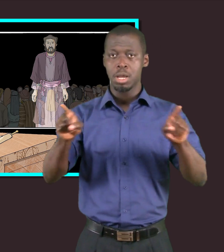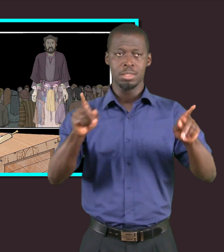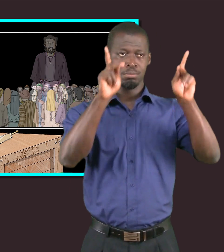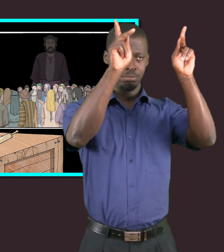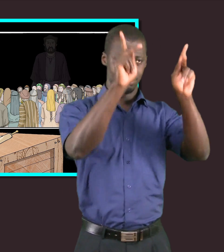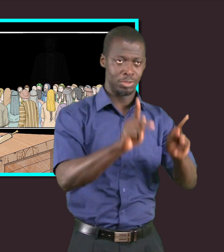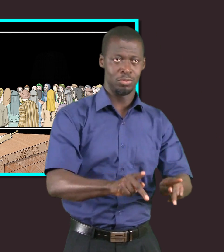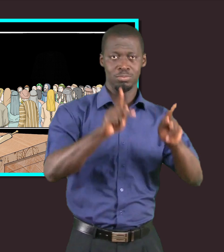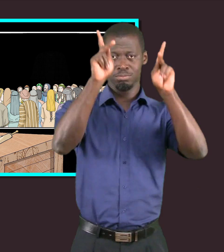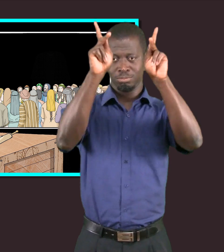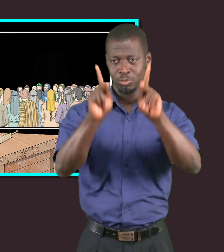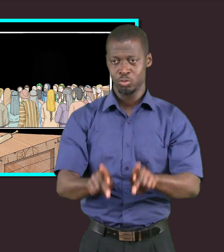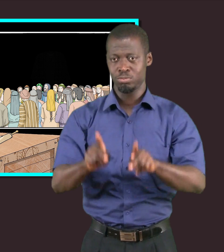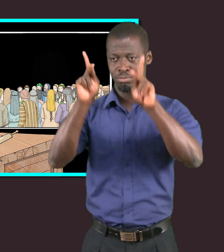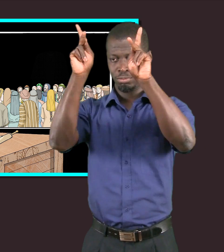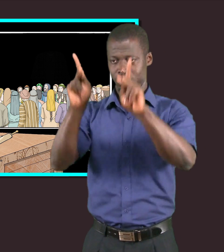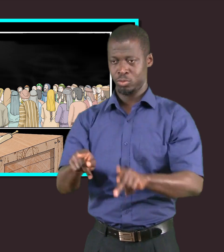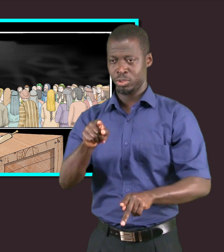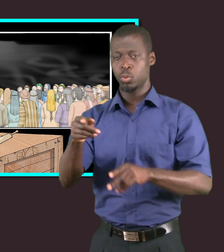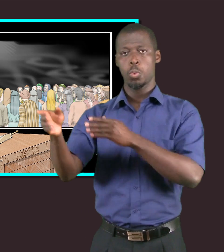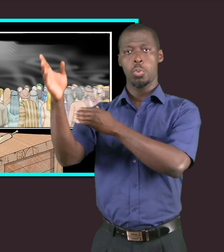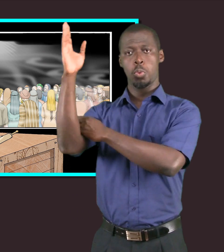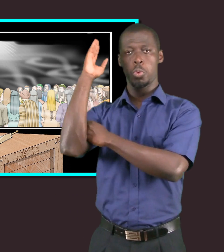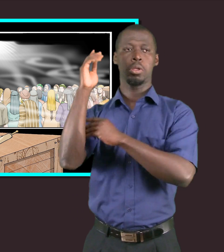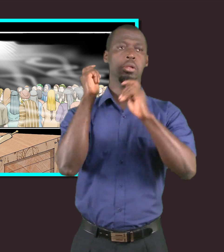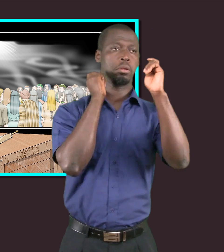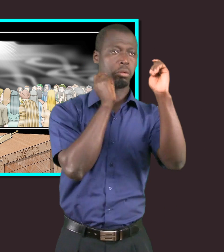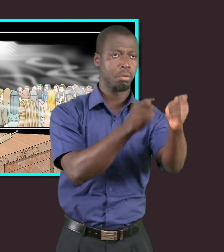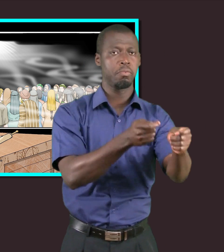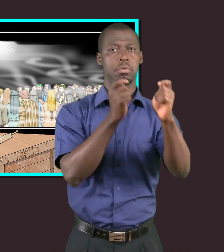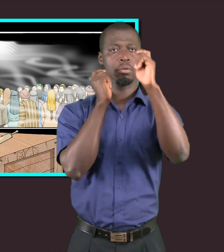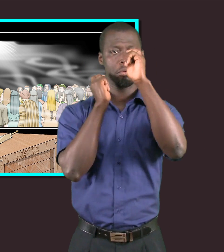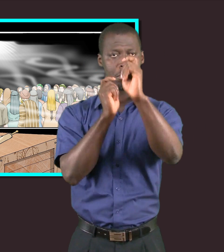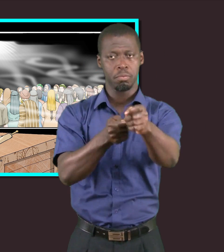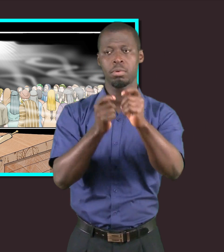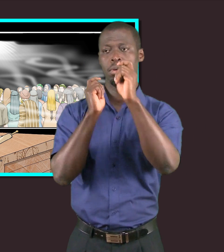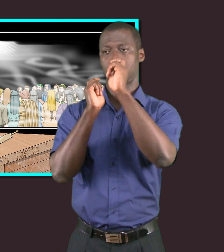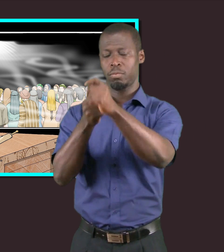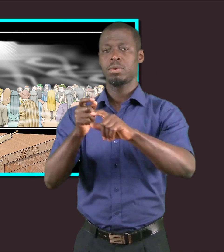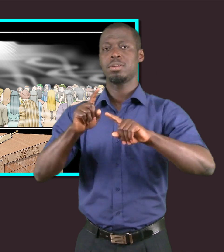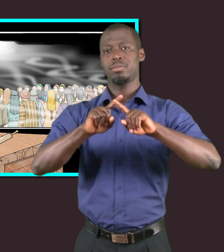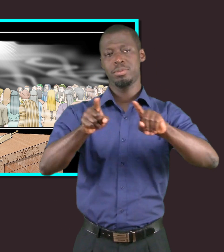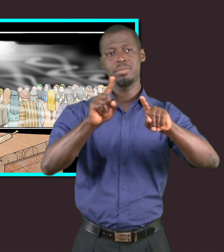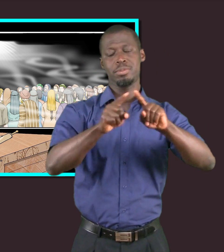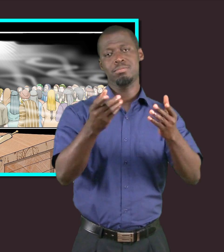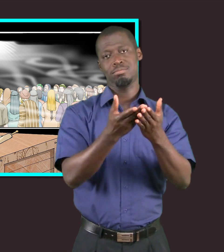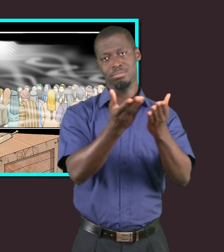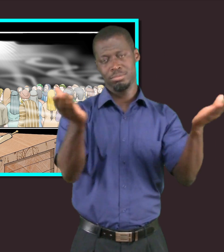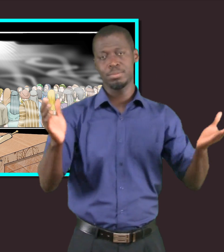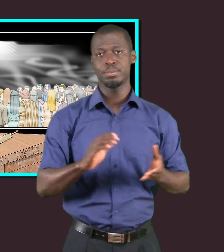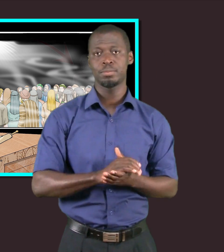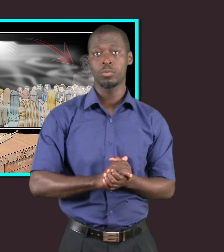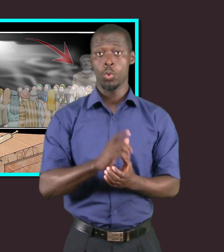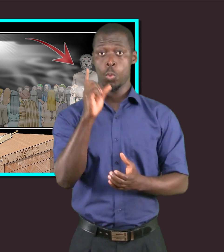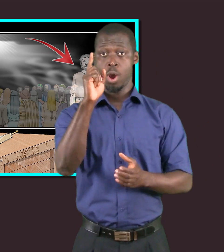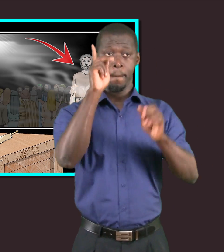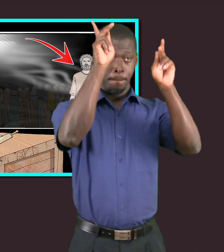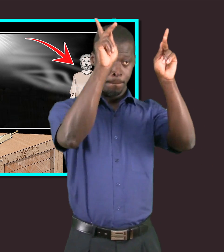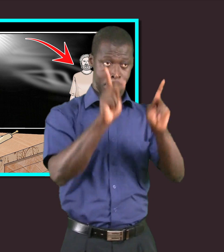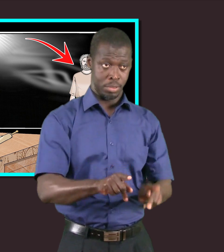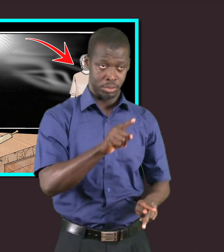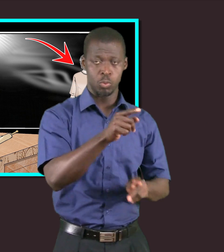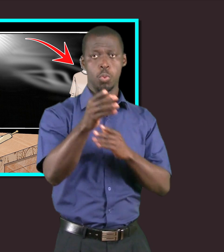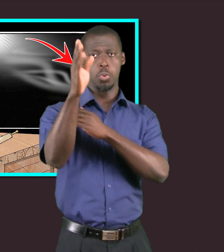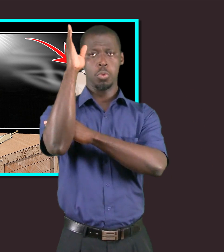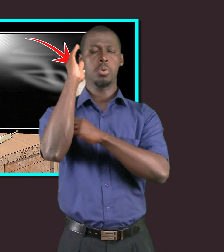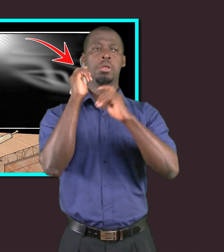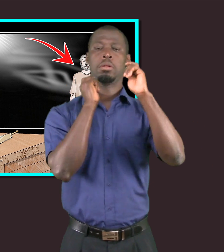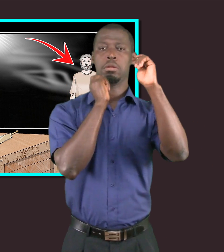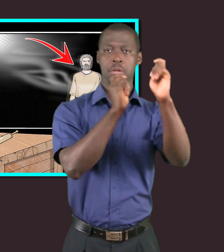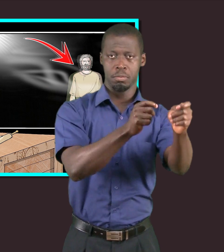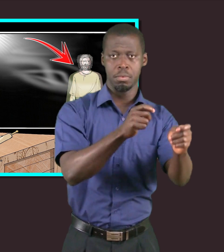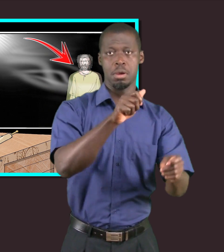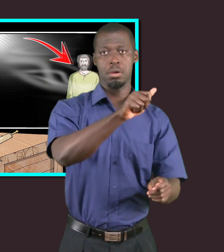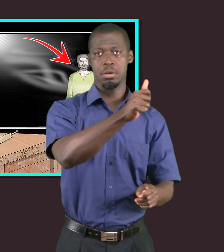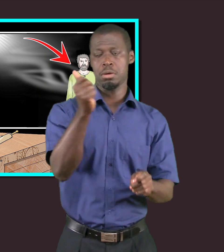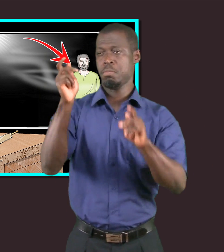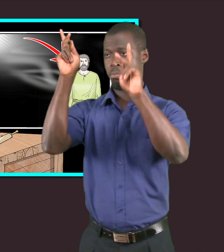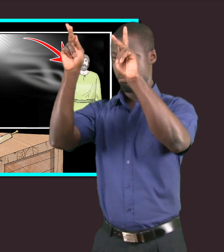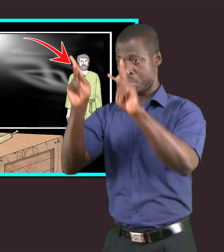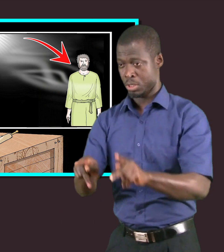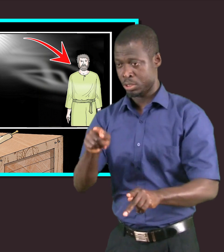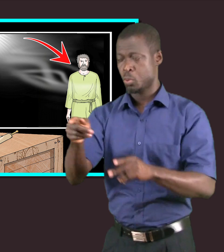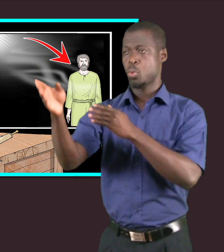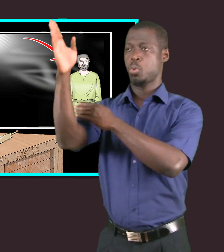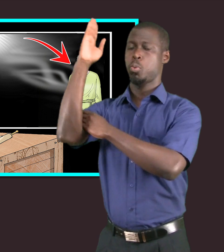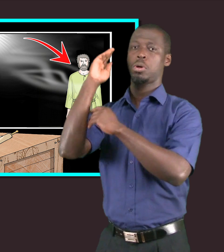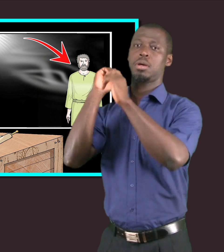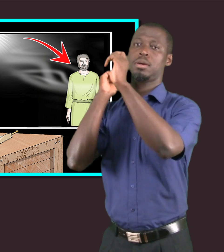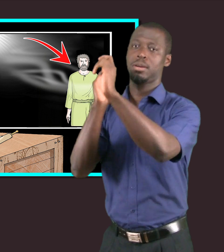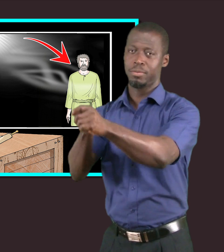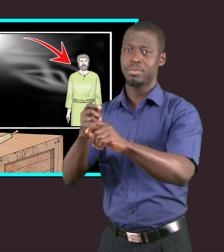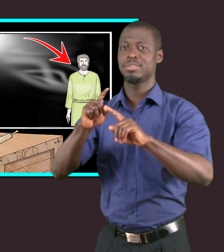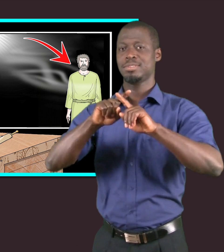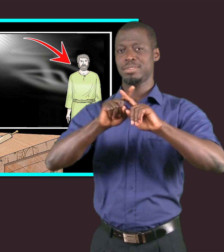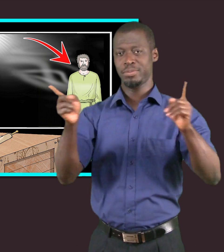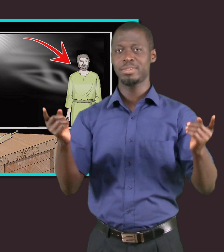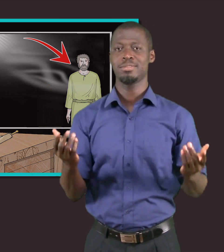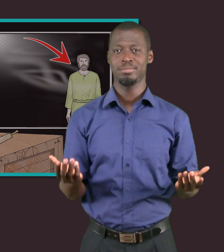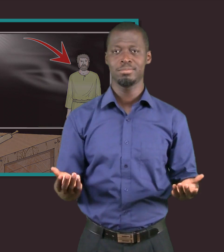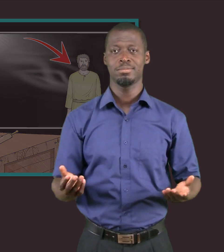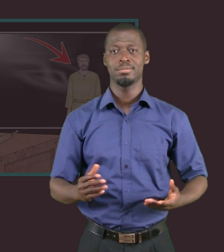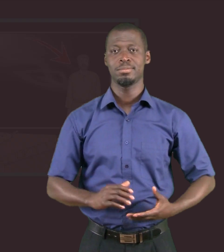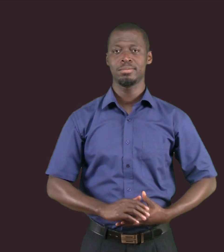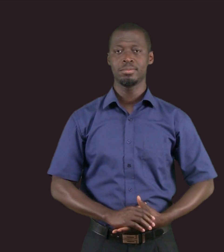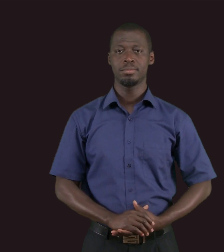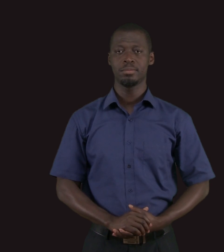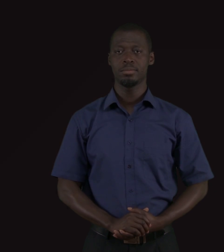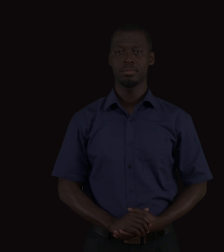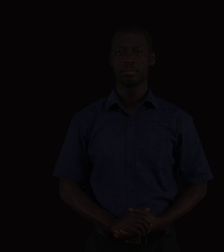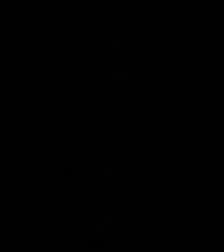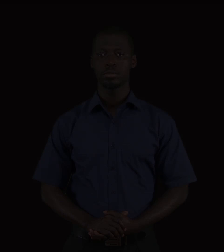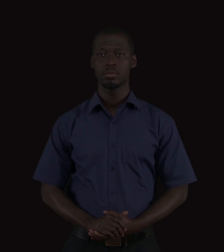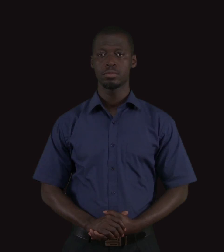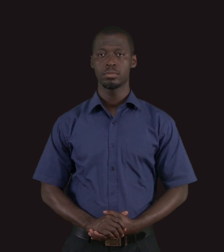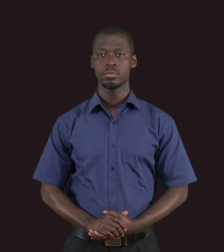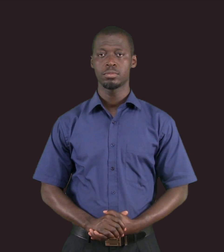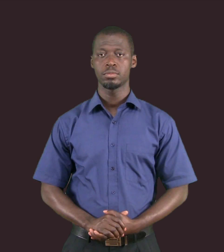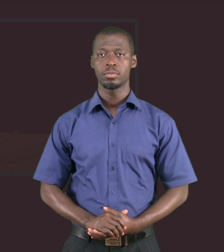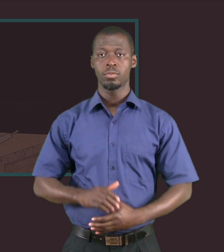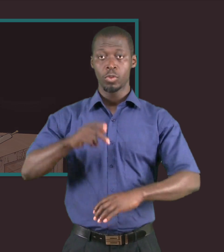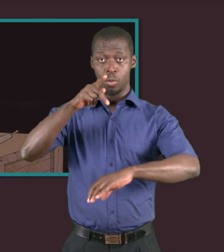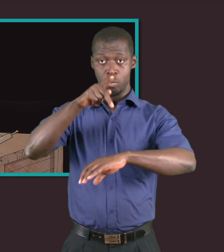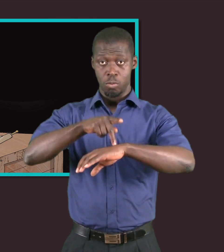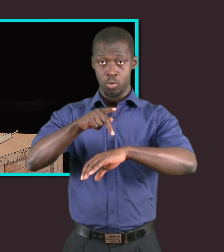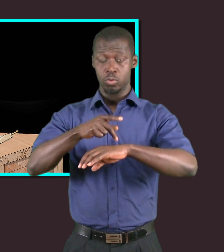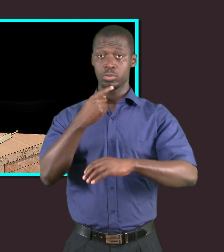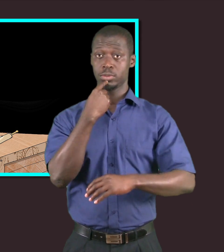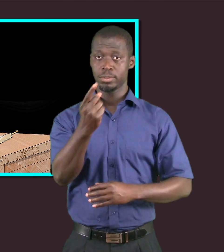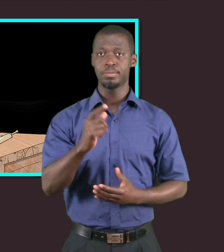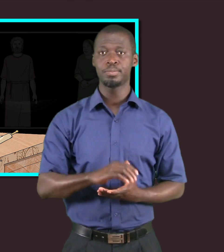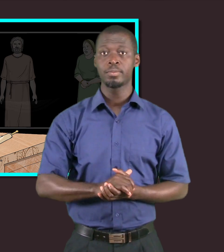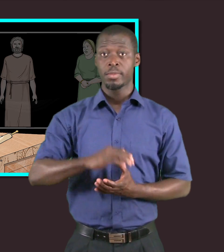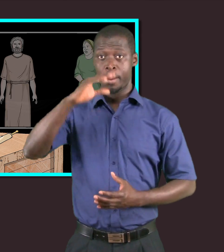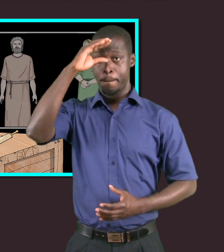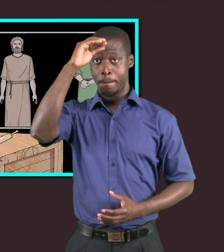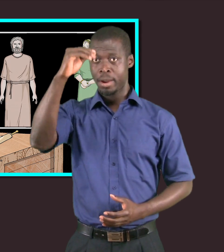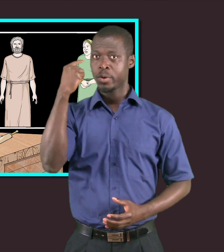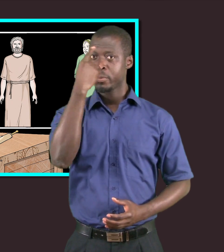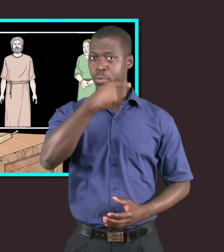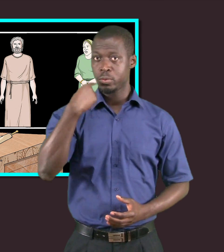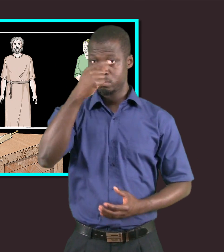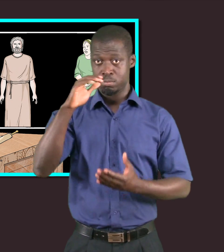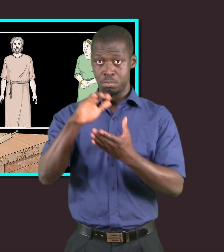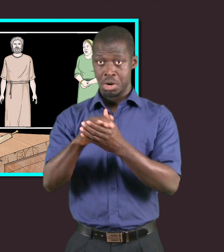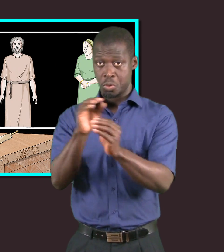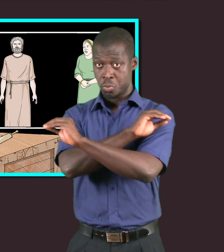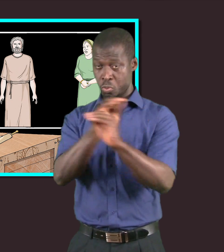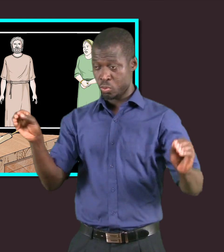But each man has his own gift from God; one has this gift, another has that.